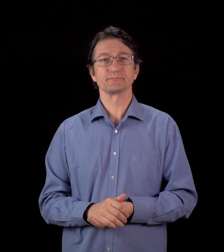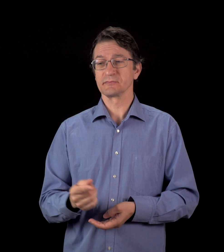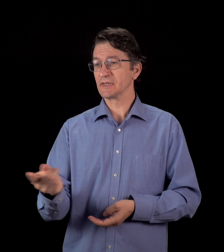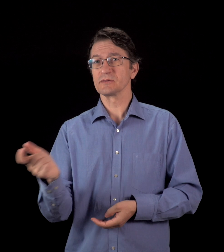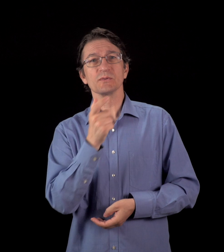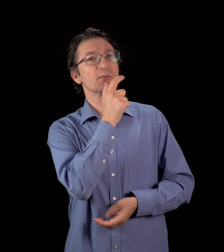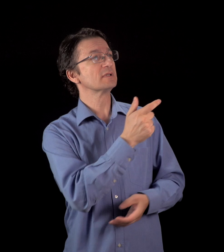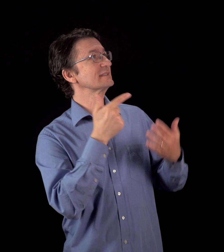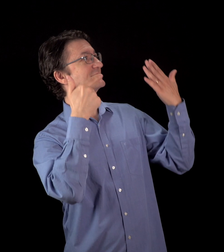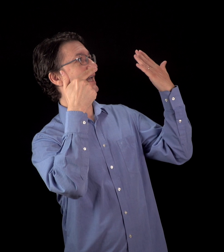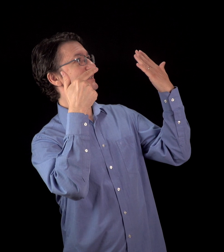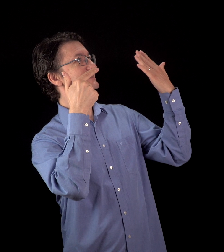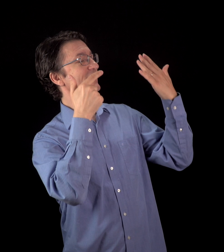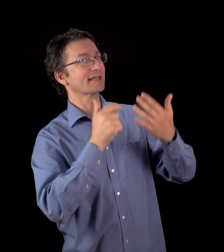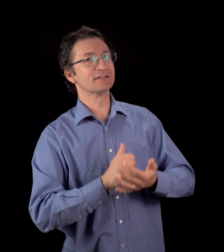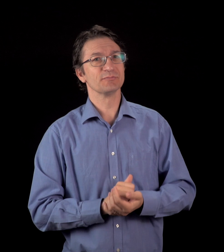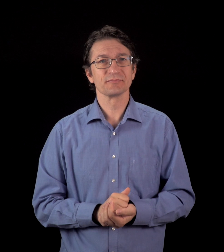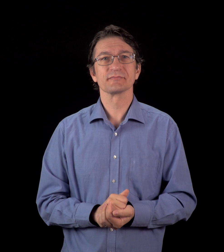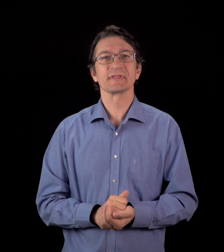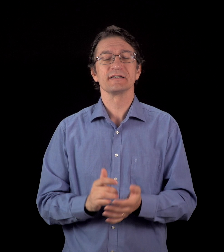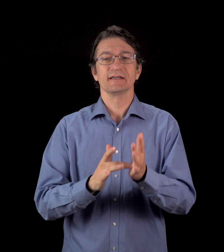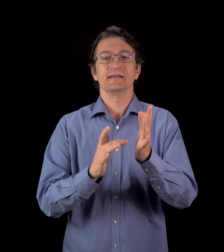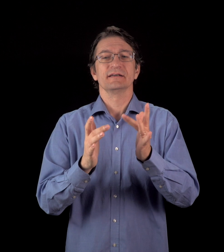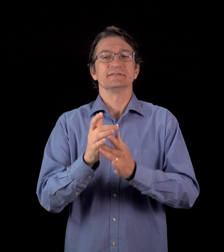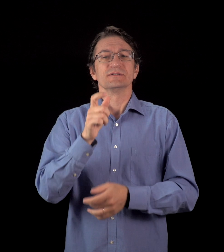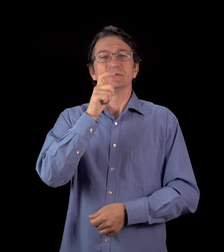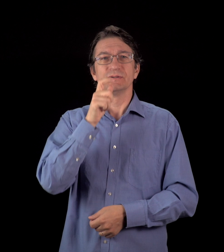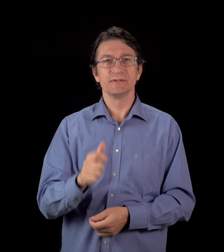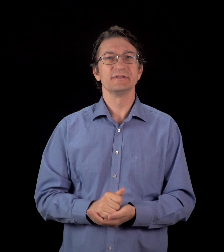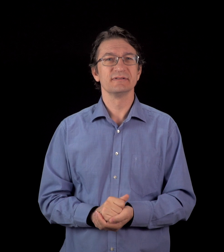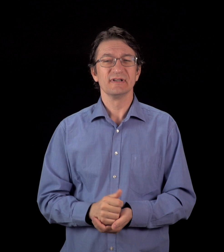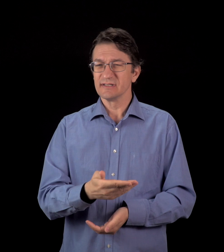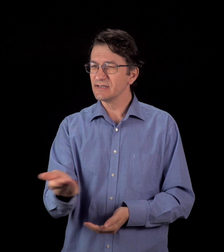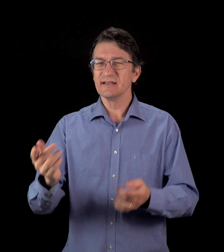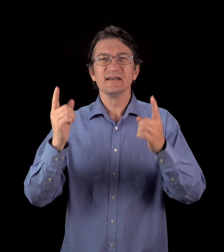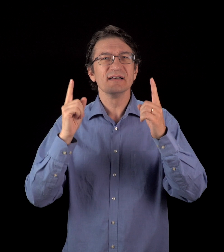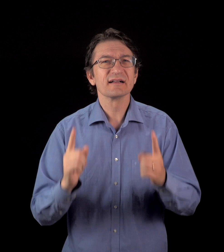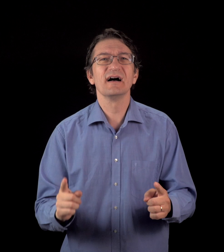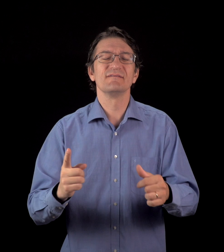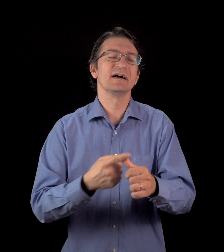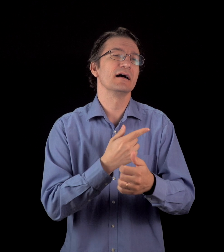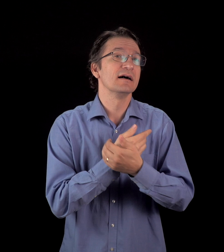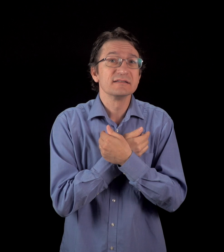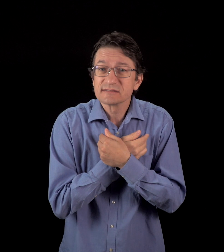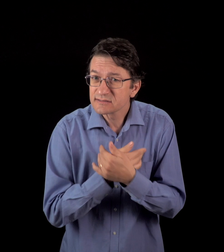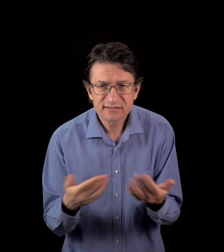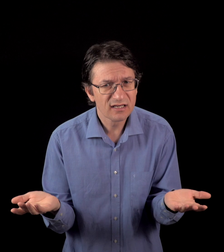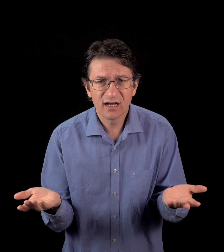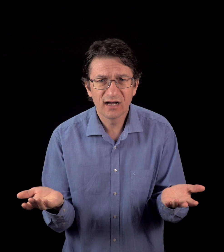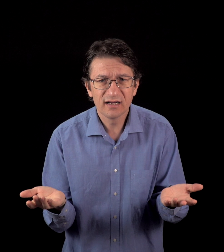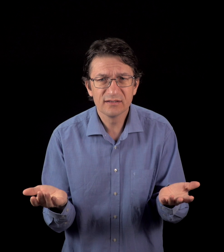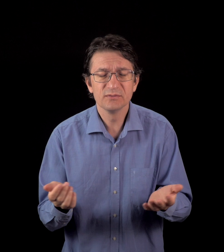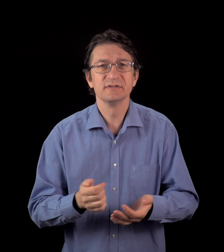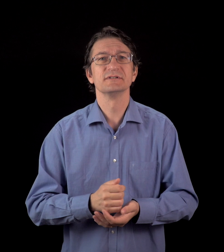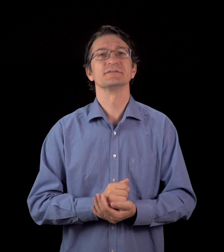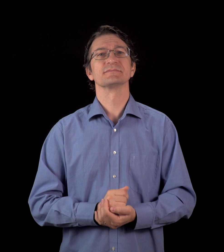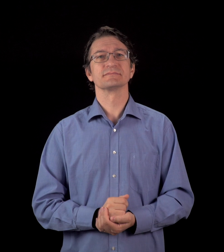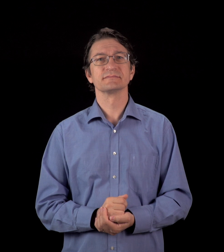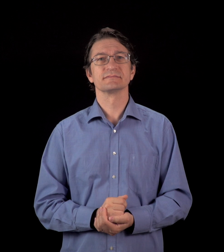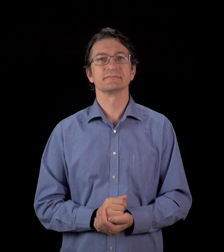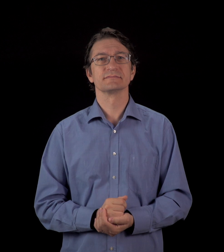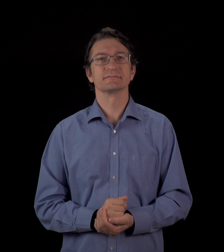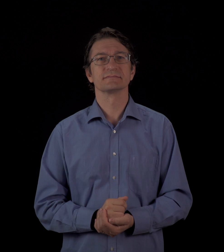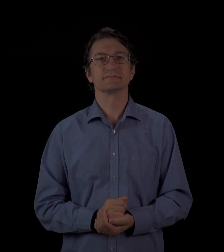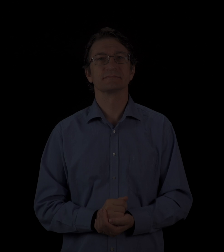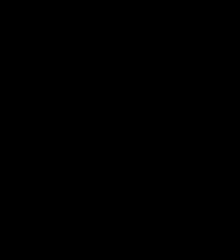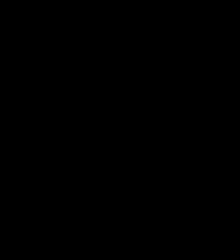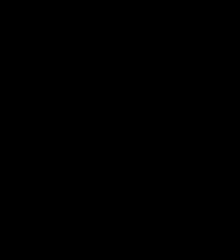Then He asked them, “Do you still not understand?”